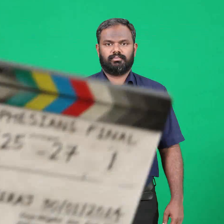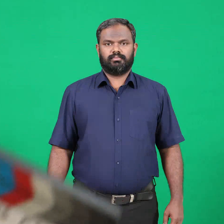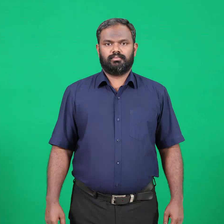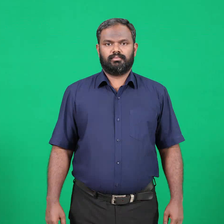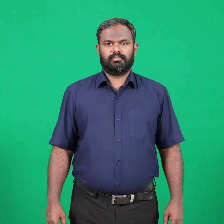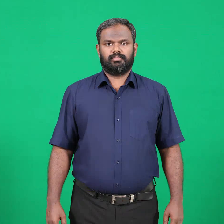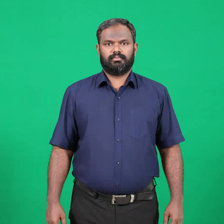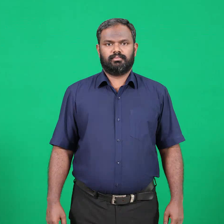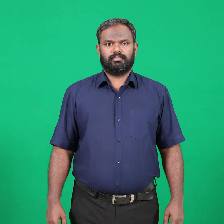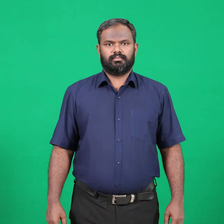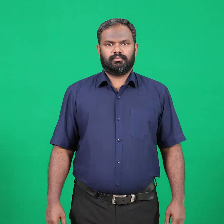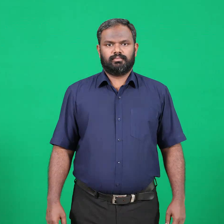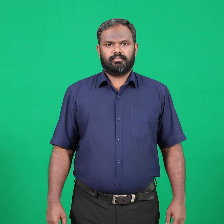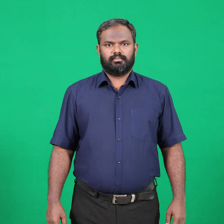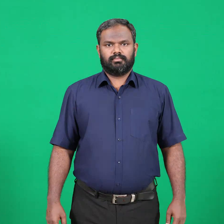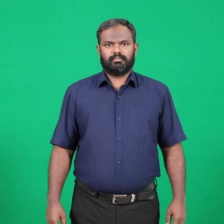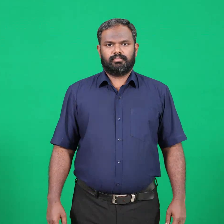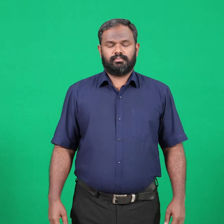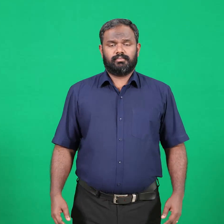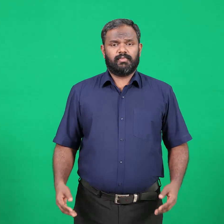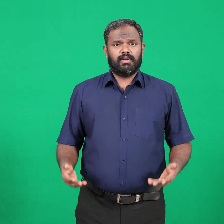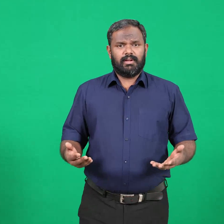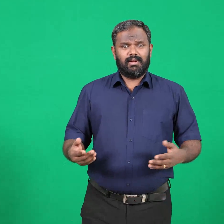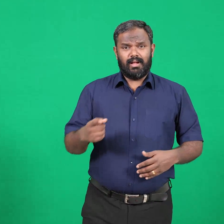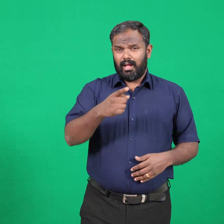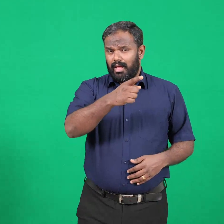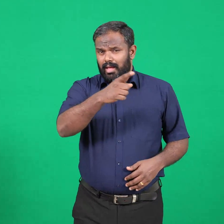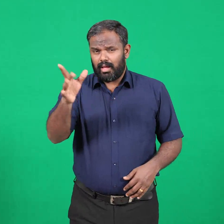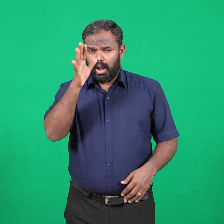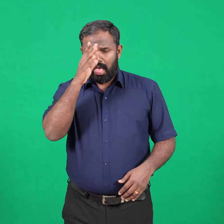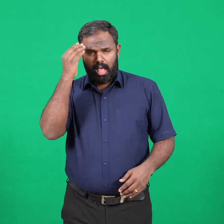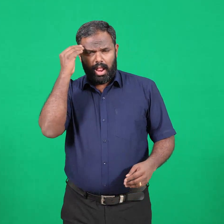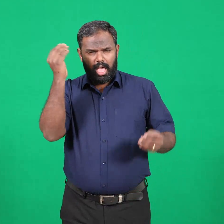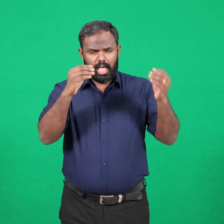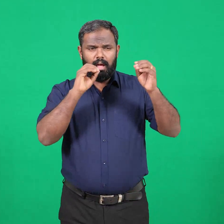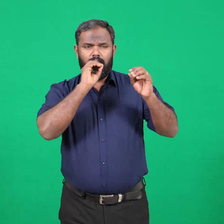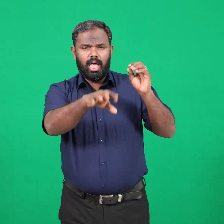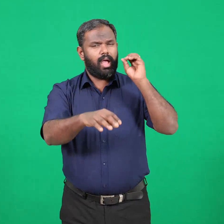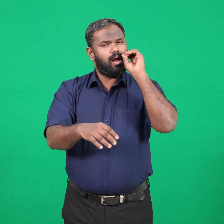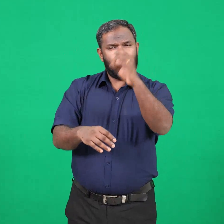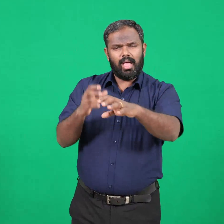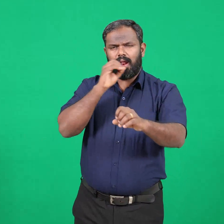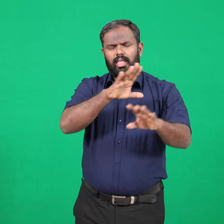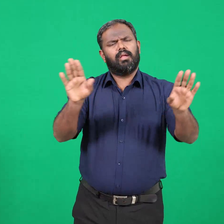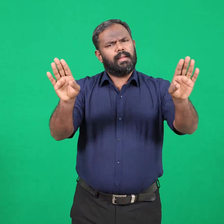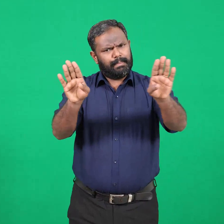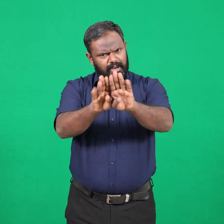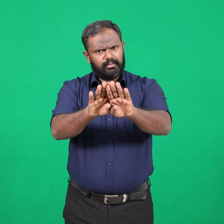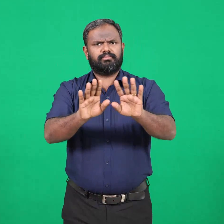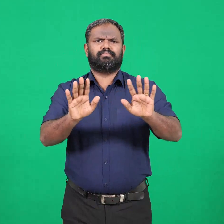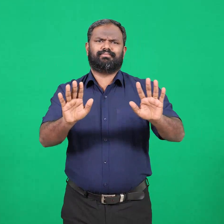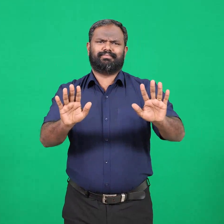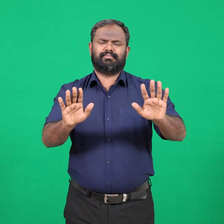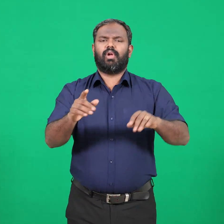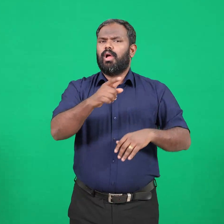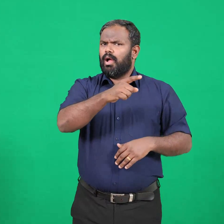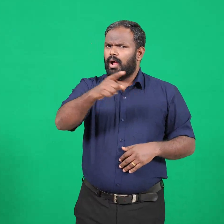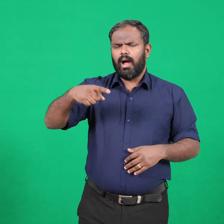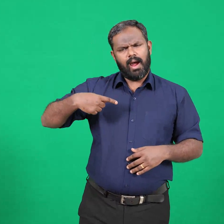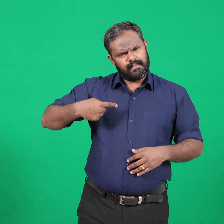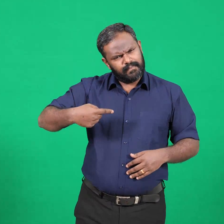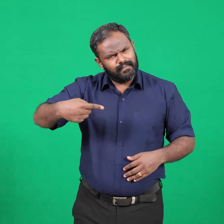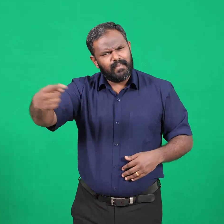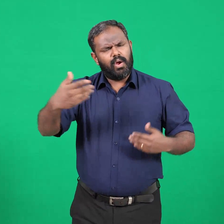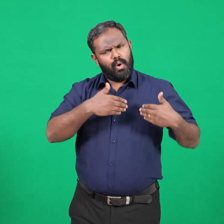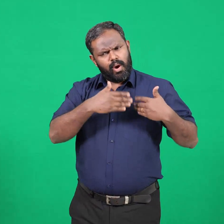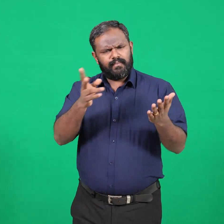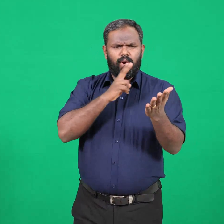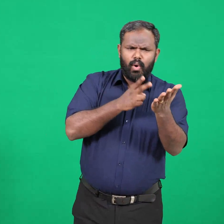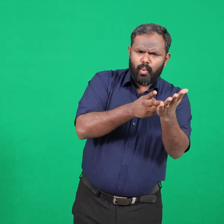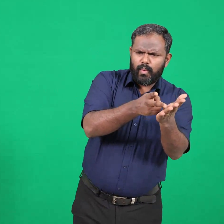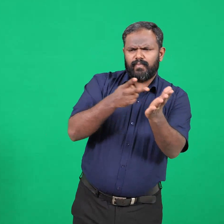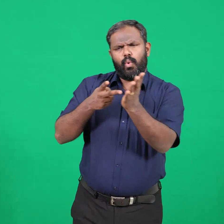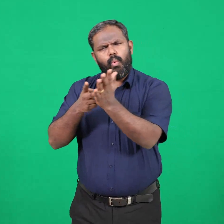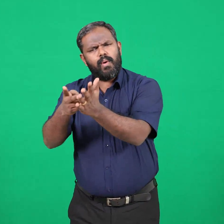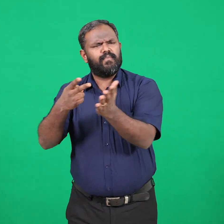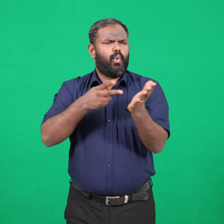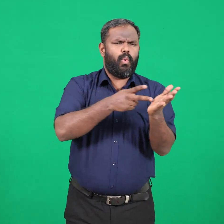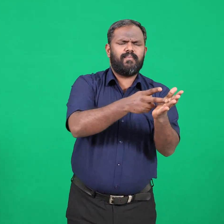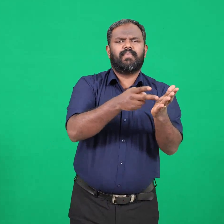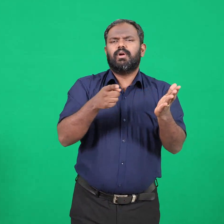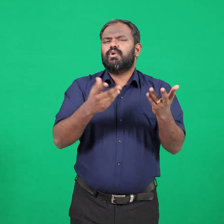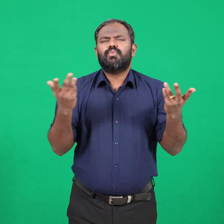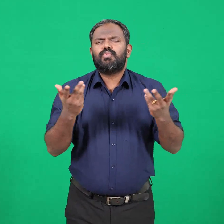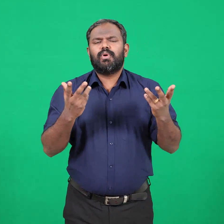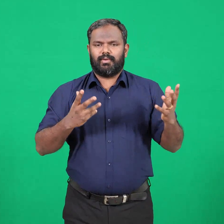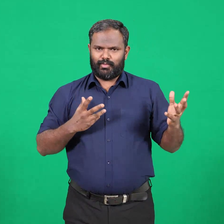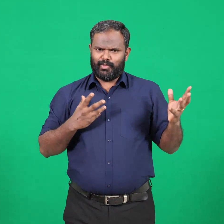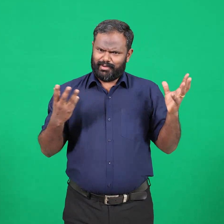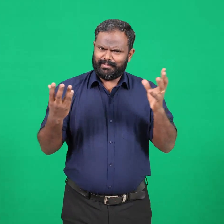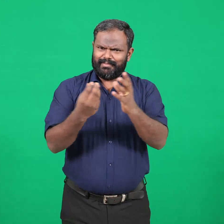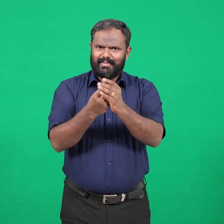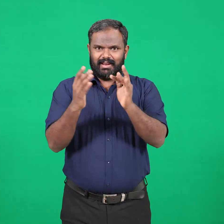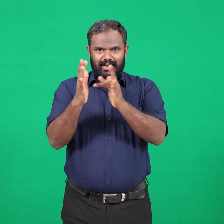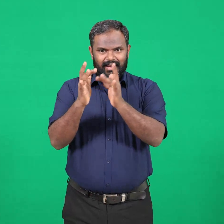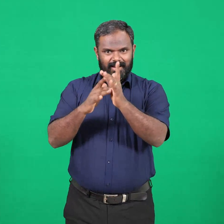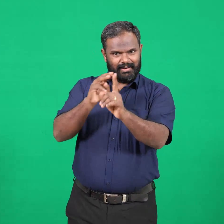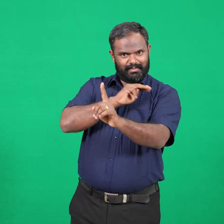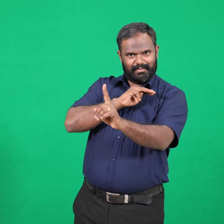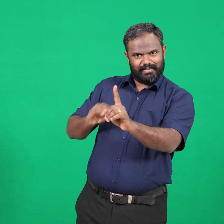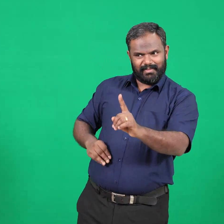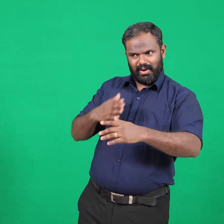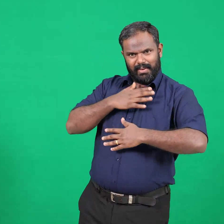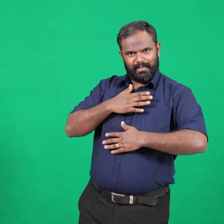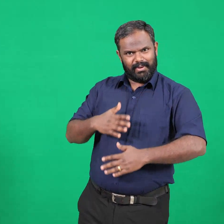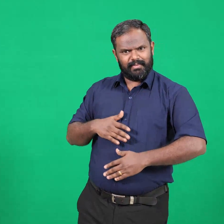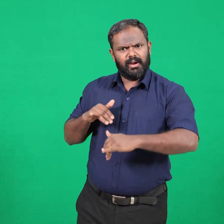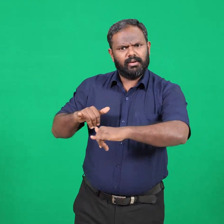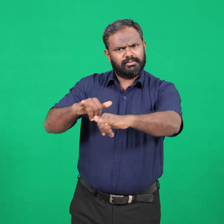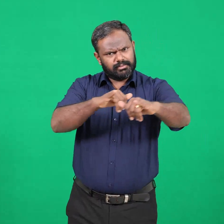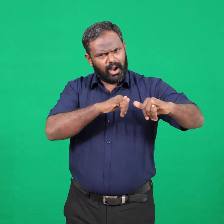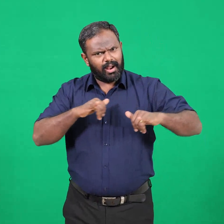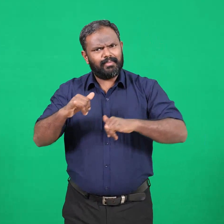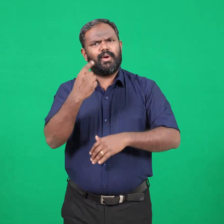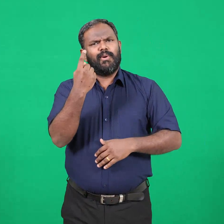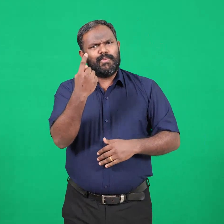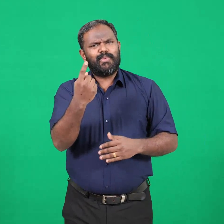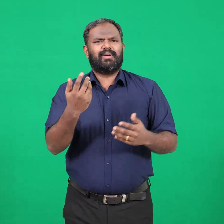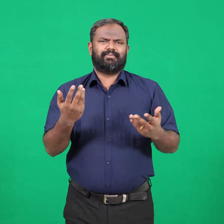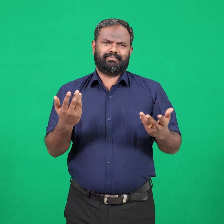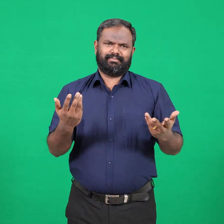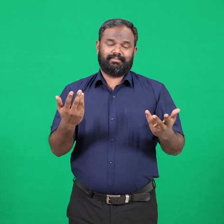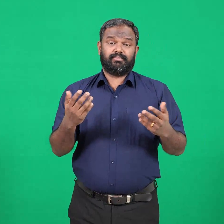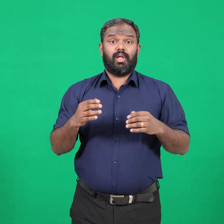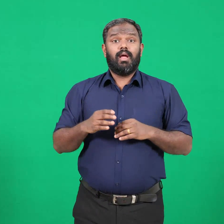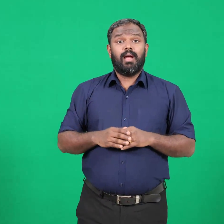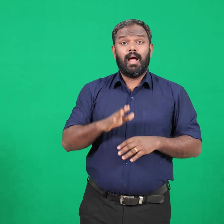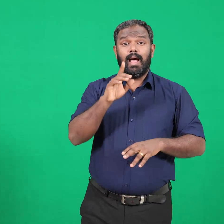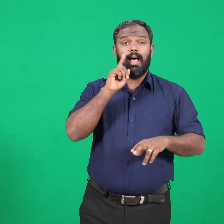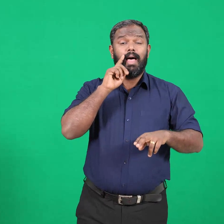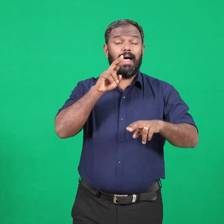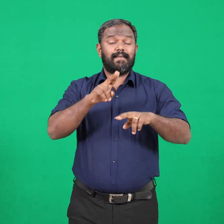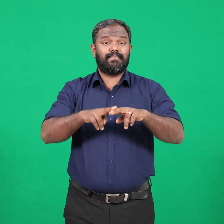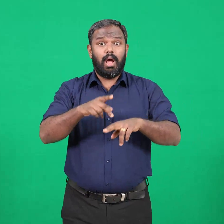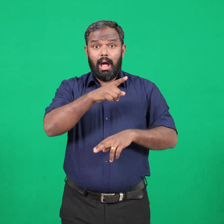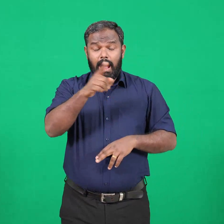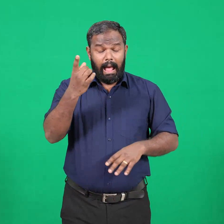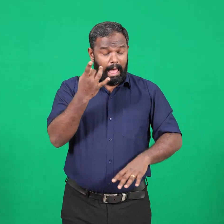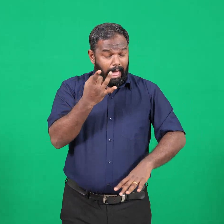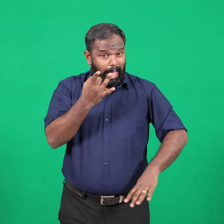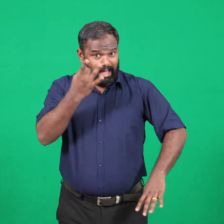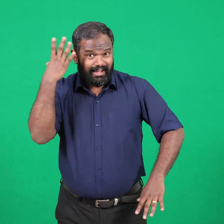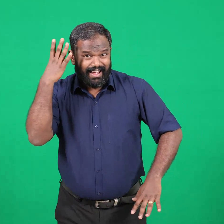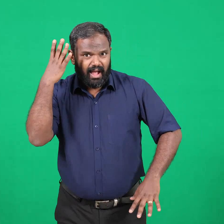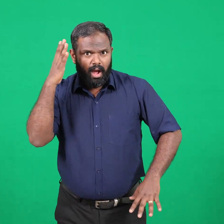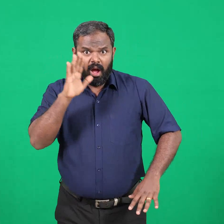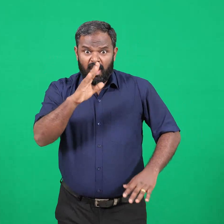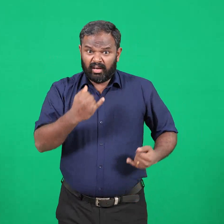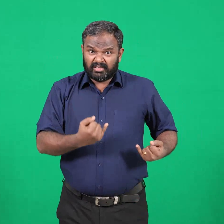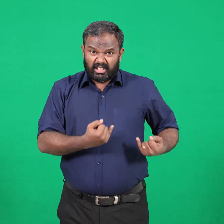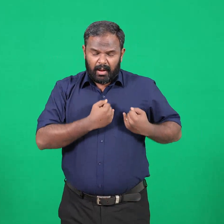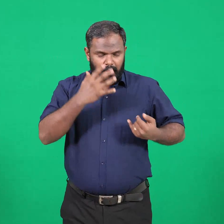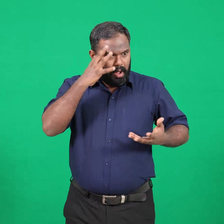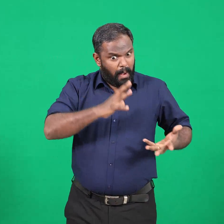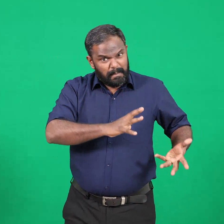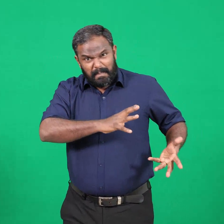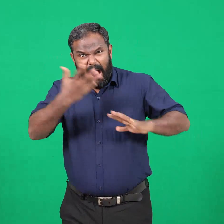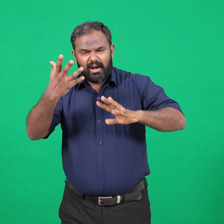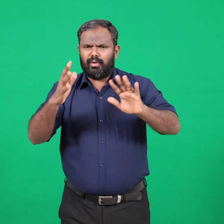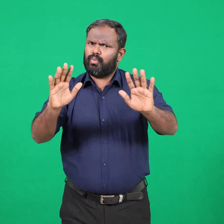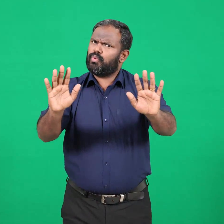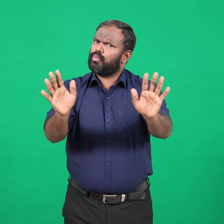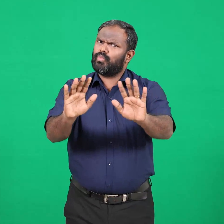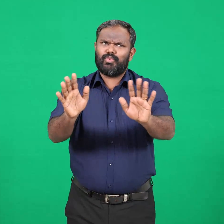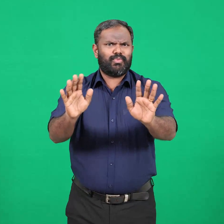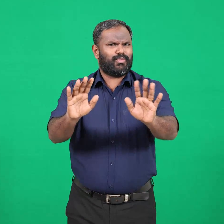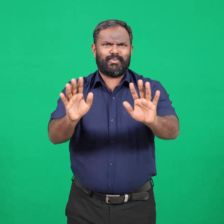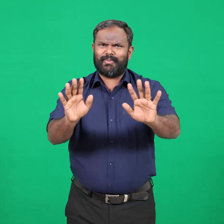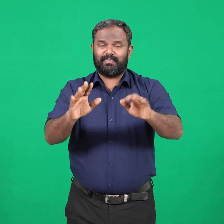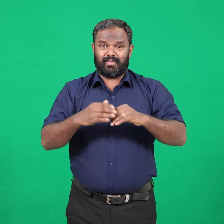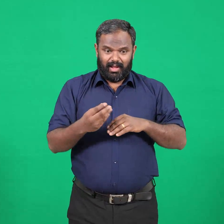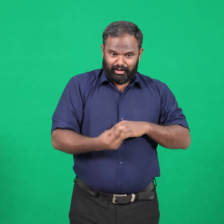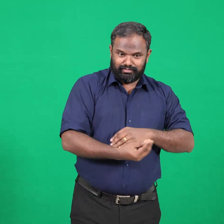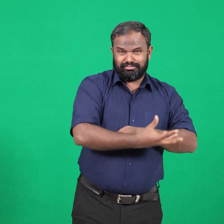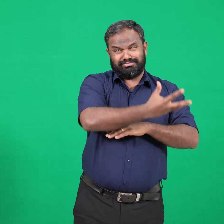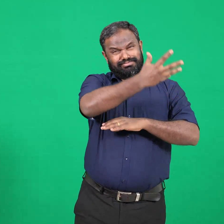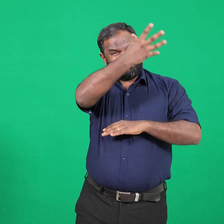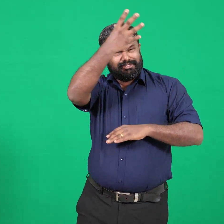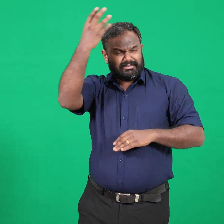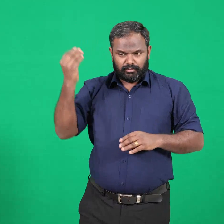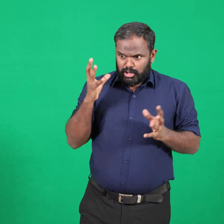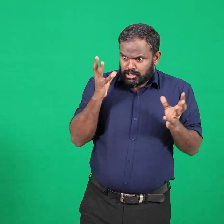Therefore each of you must put off falsehood and speak truthfully to his neighbor, for we are all members of one another.